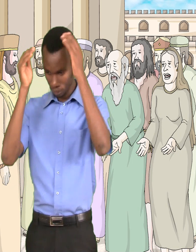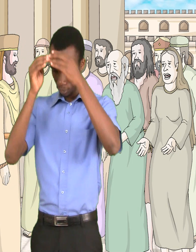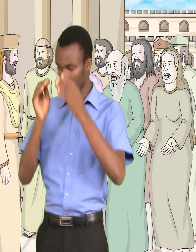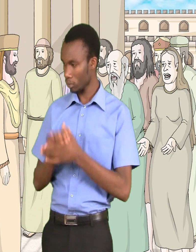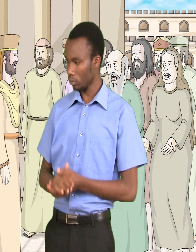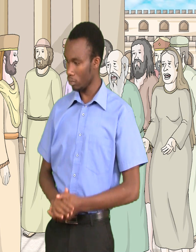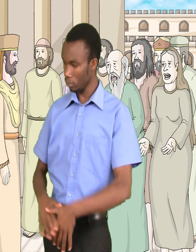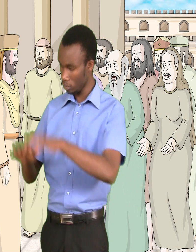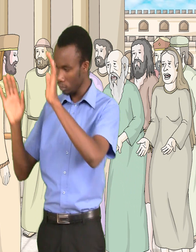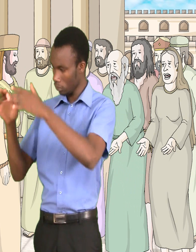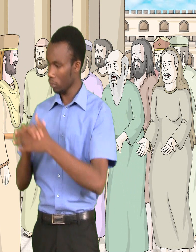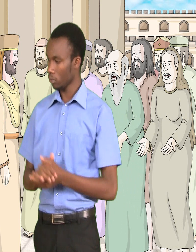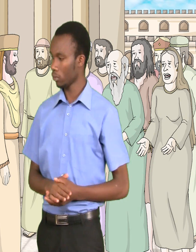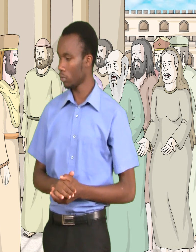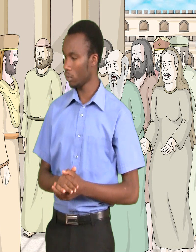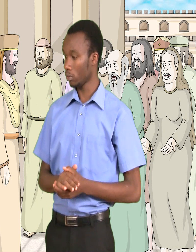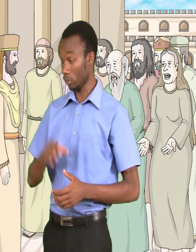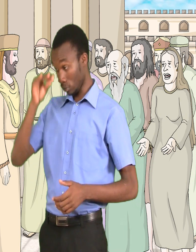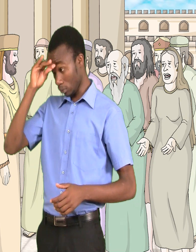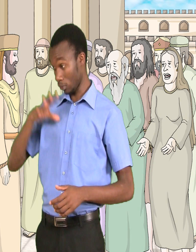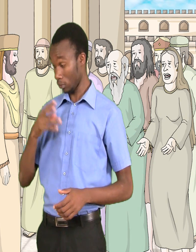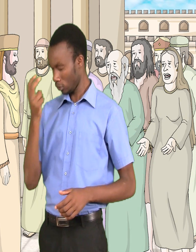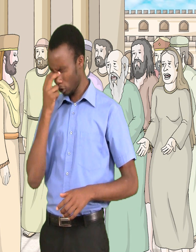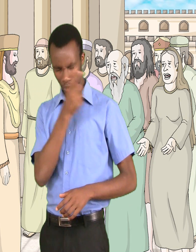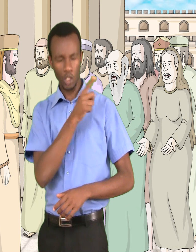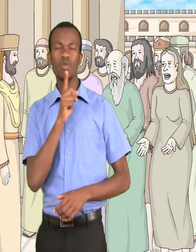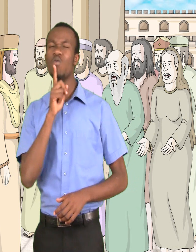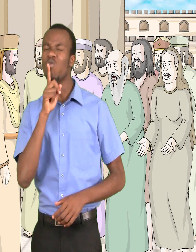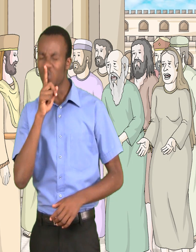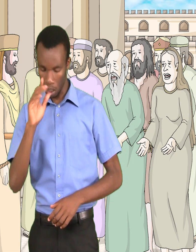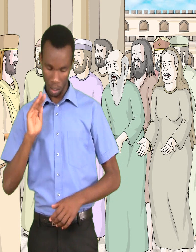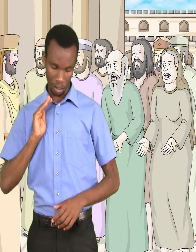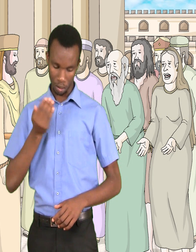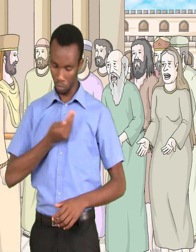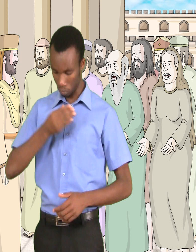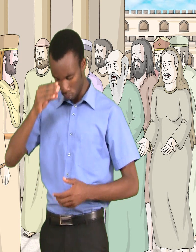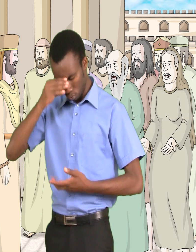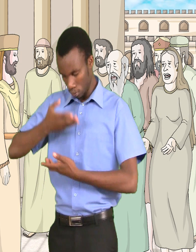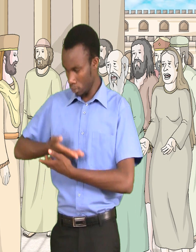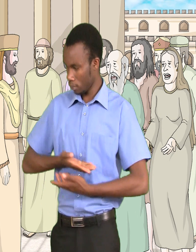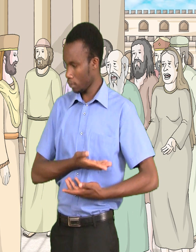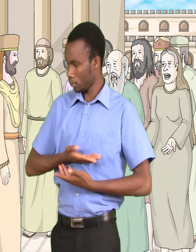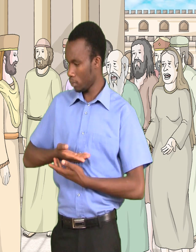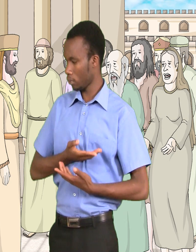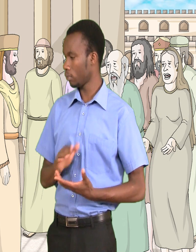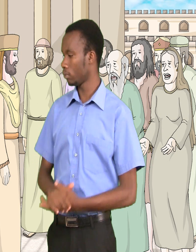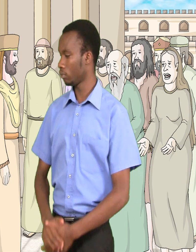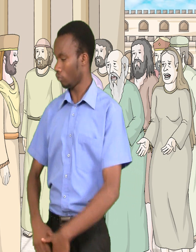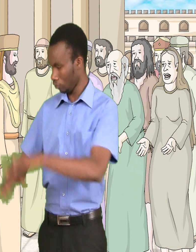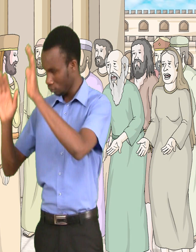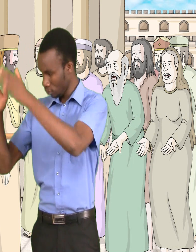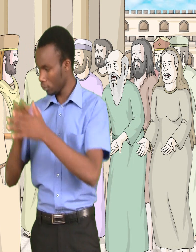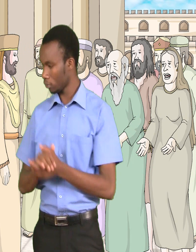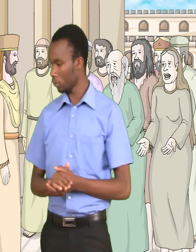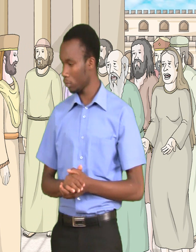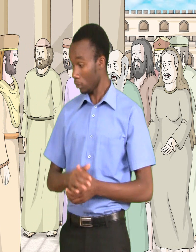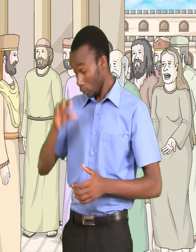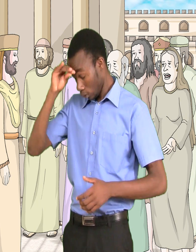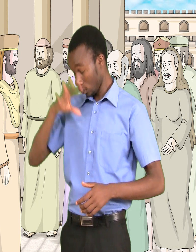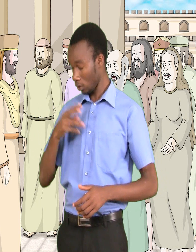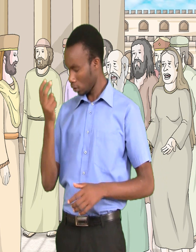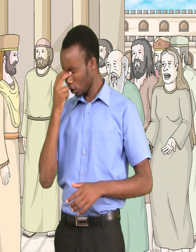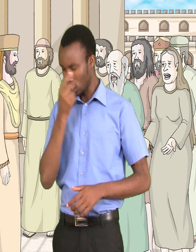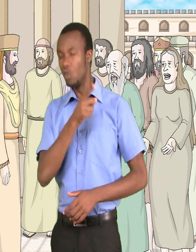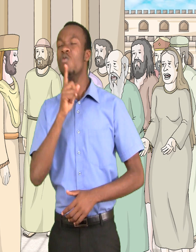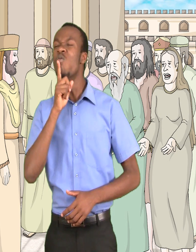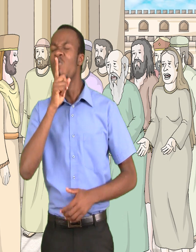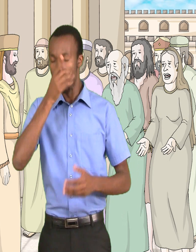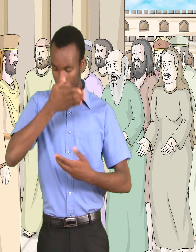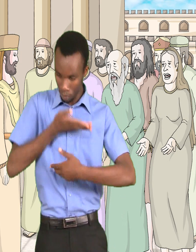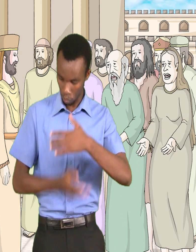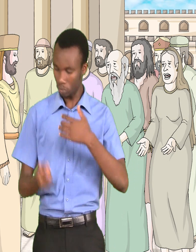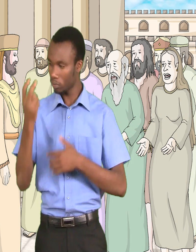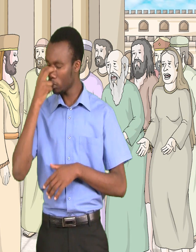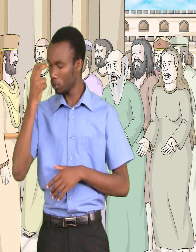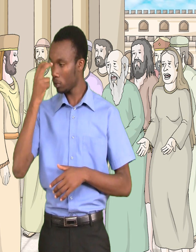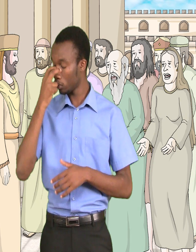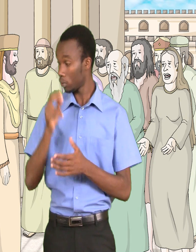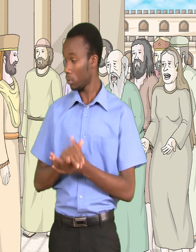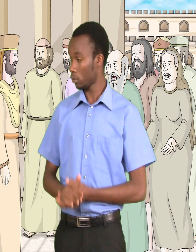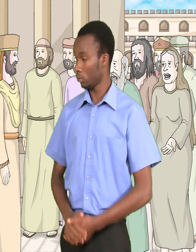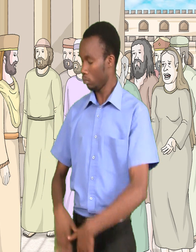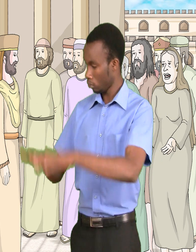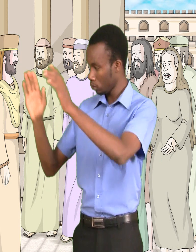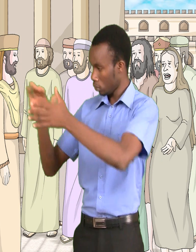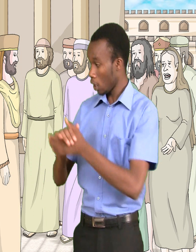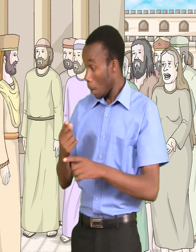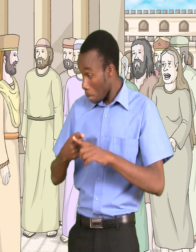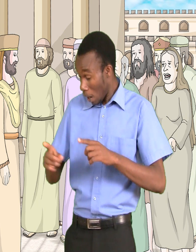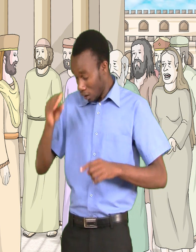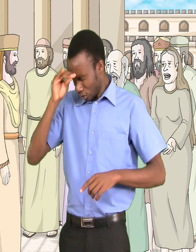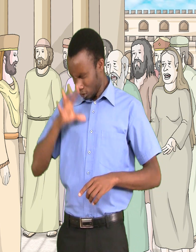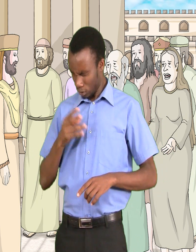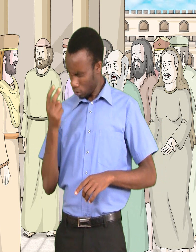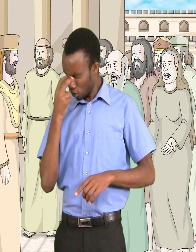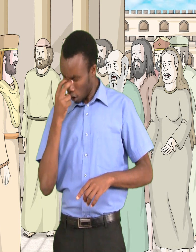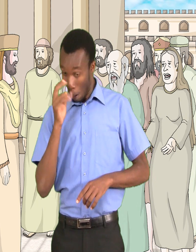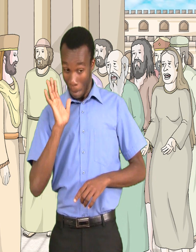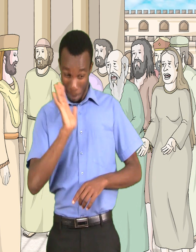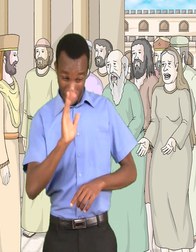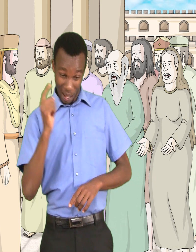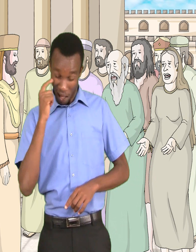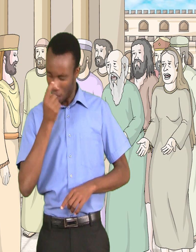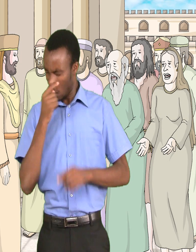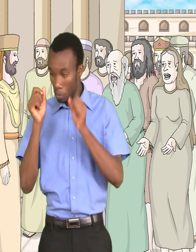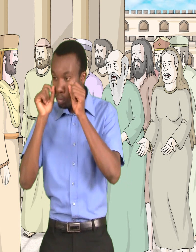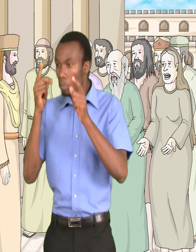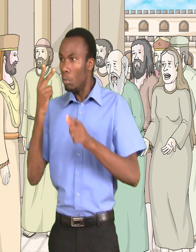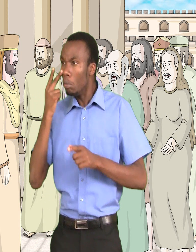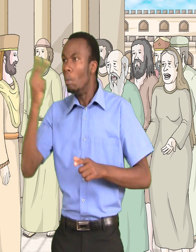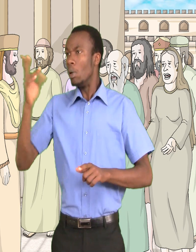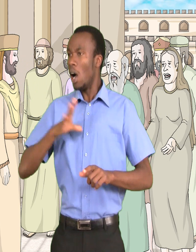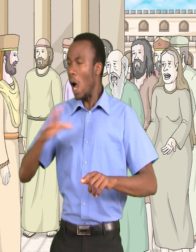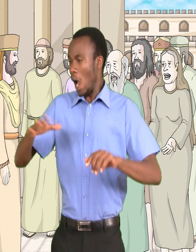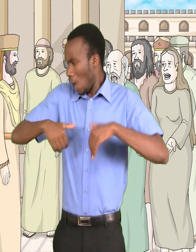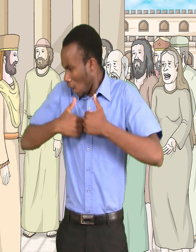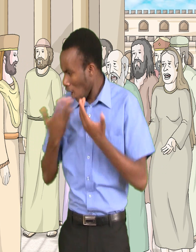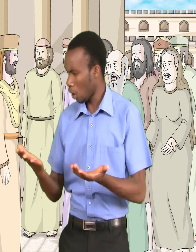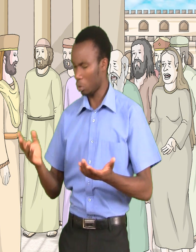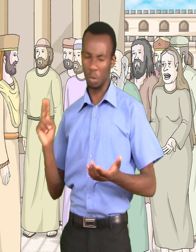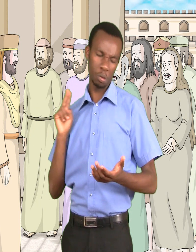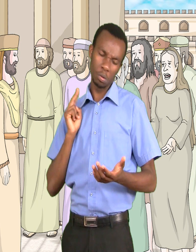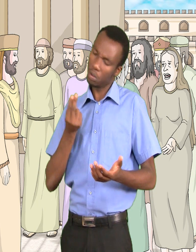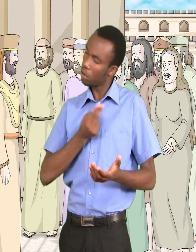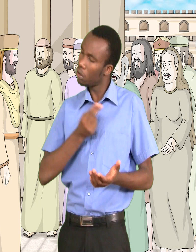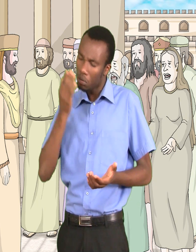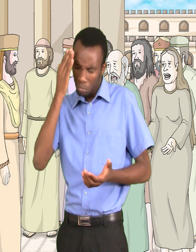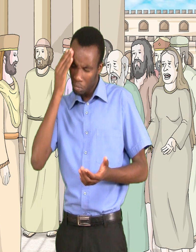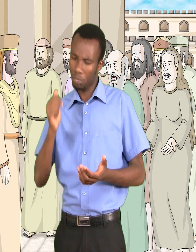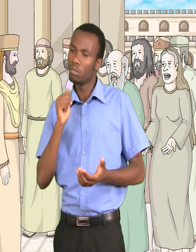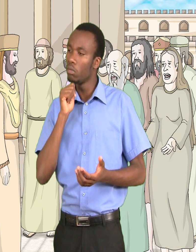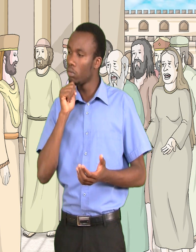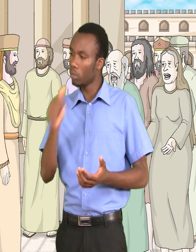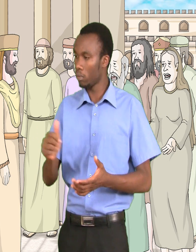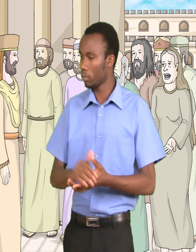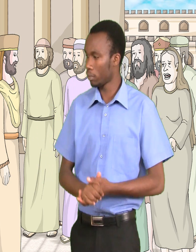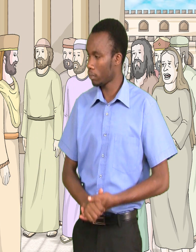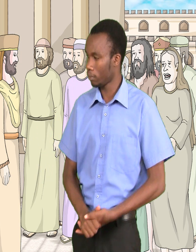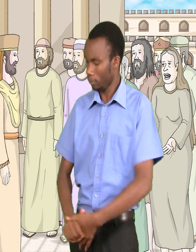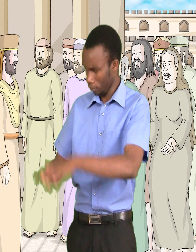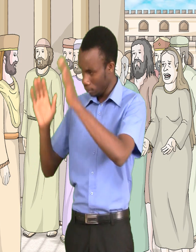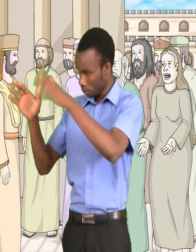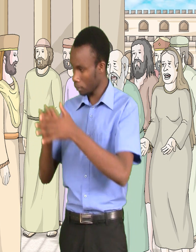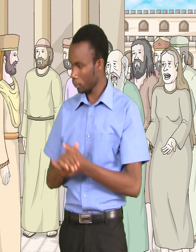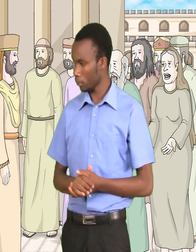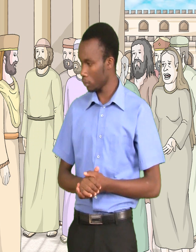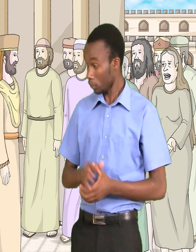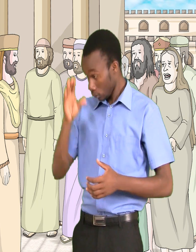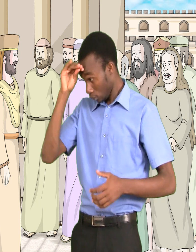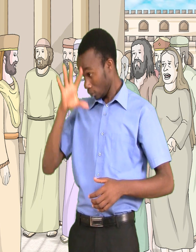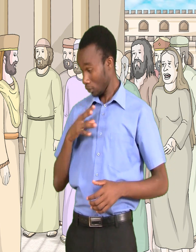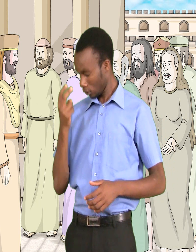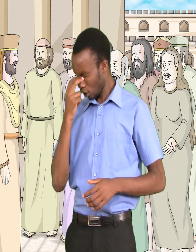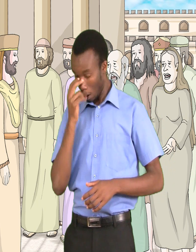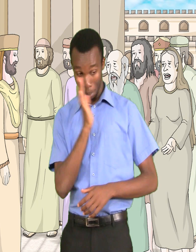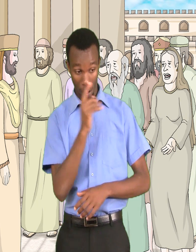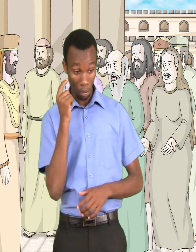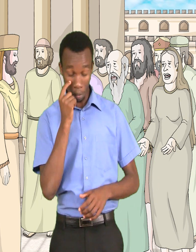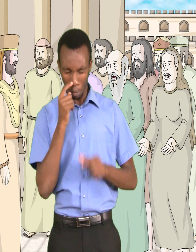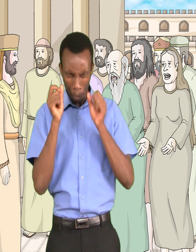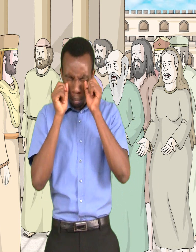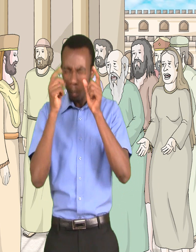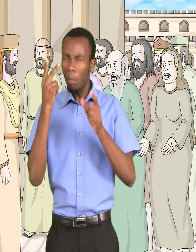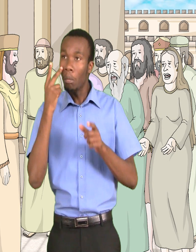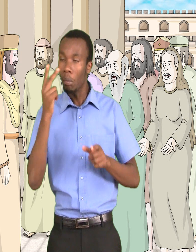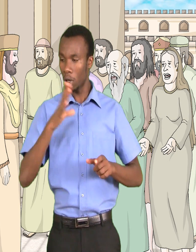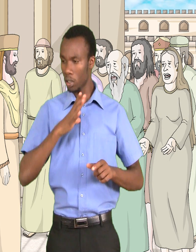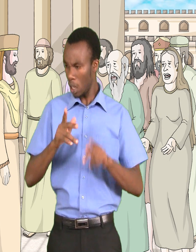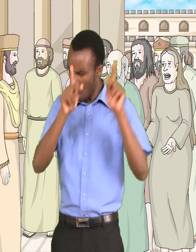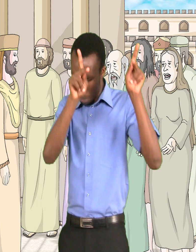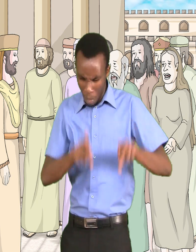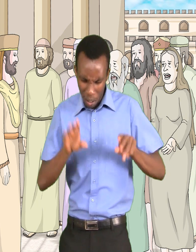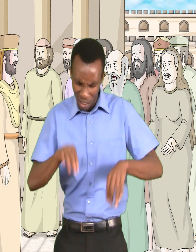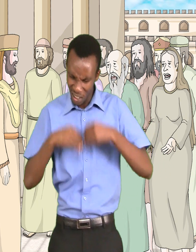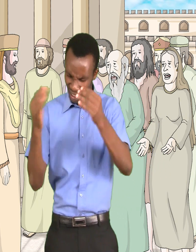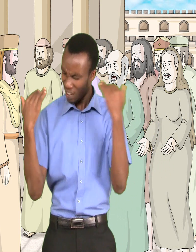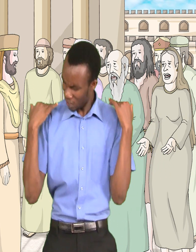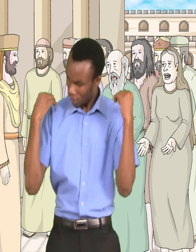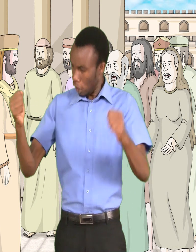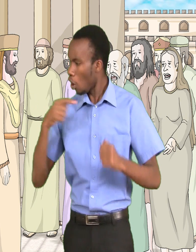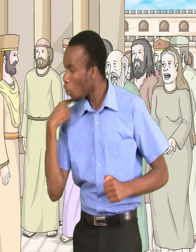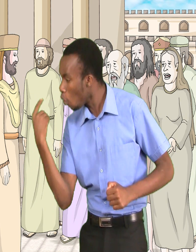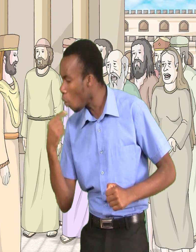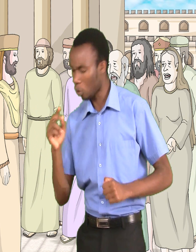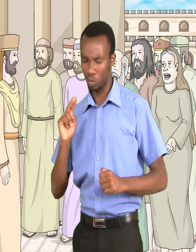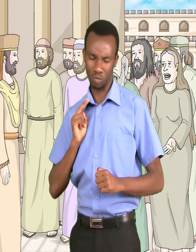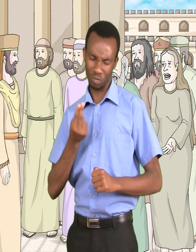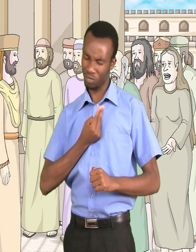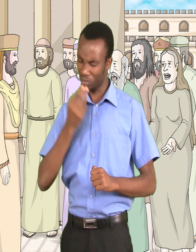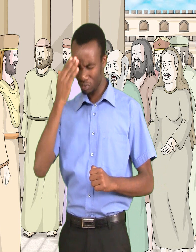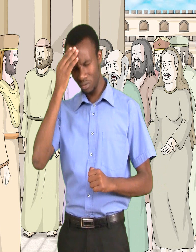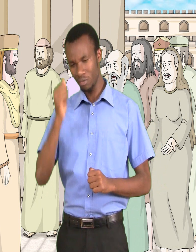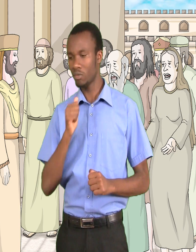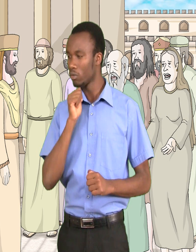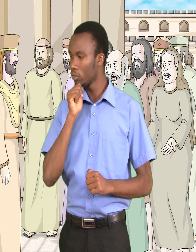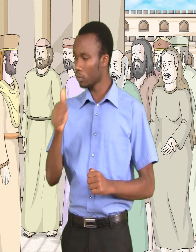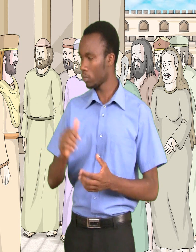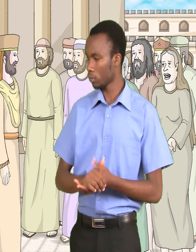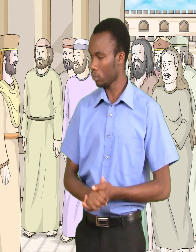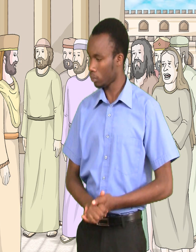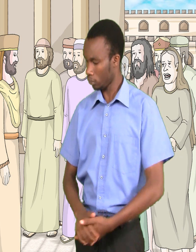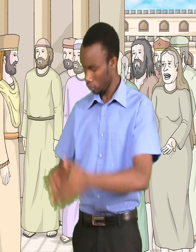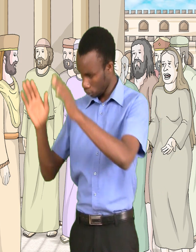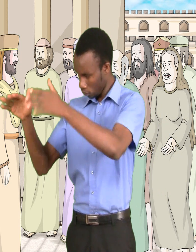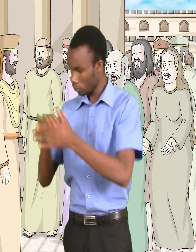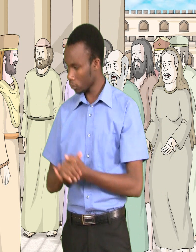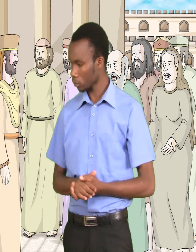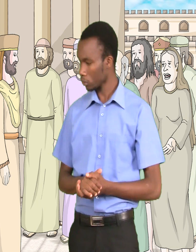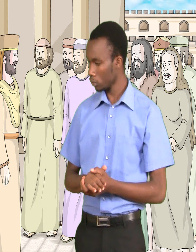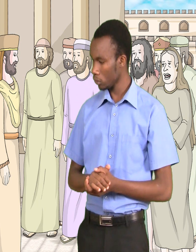So how is it that he can now see?” His parents answered, “We know he is our son, and we know he was born blind.